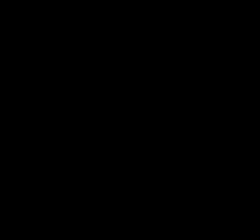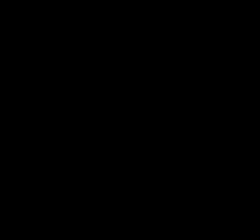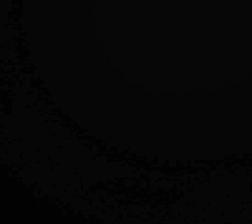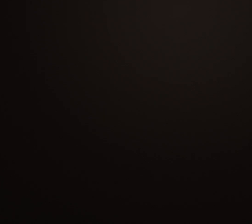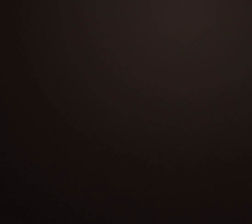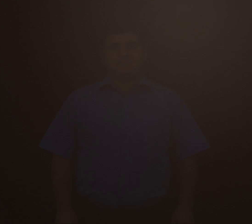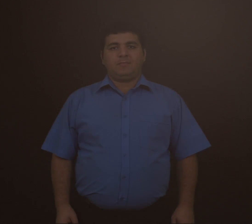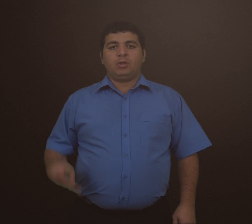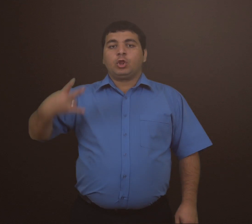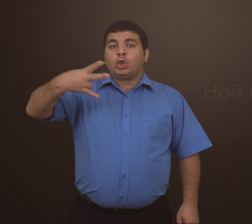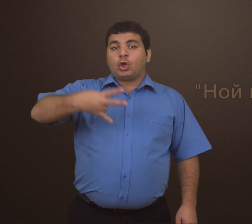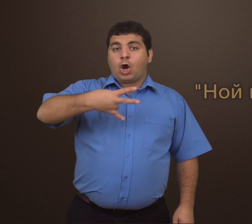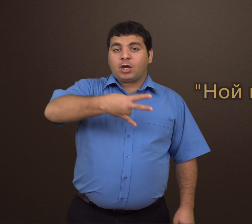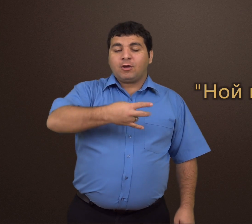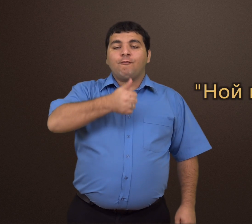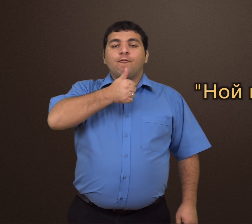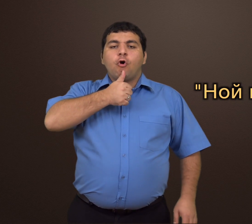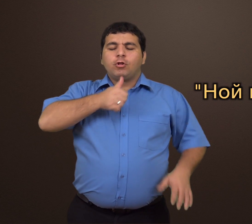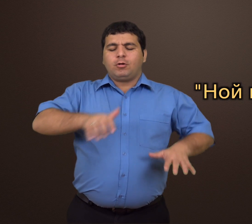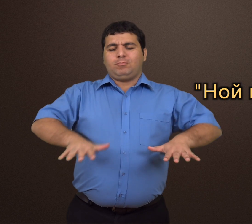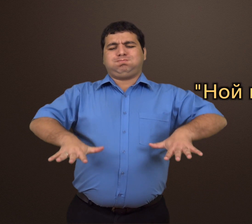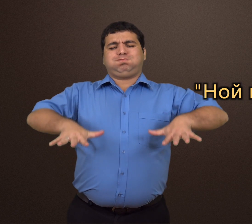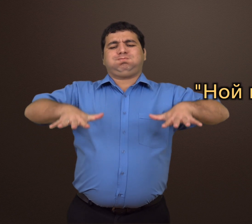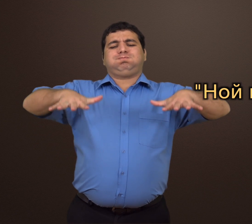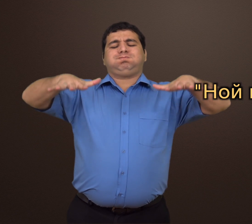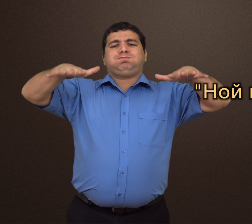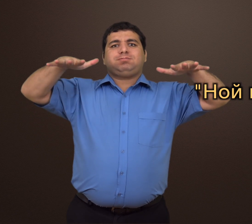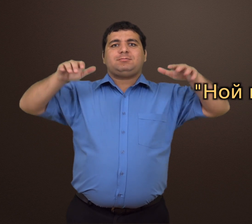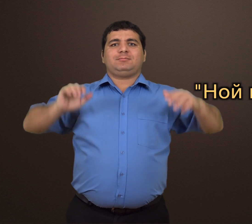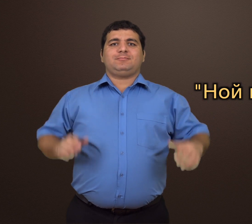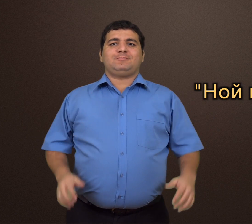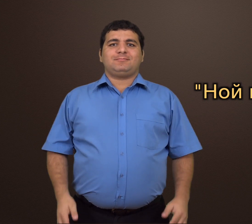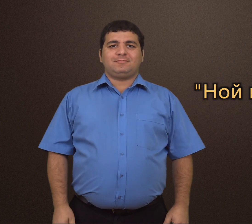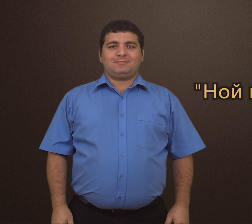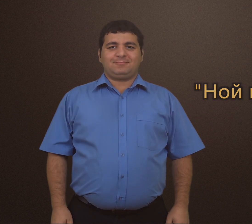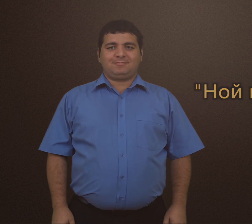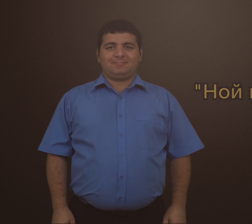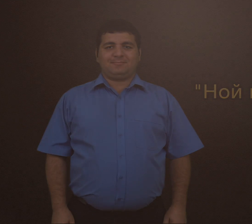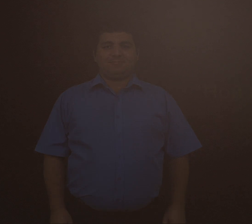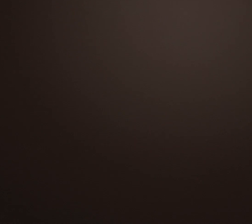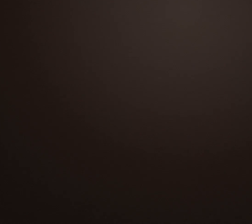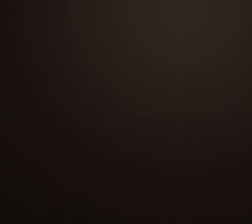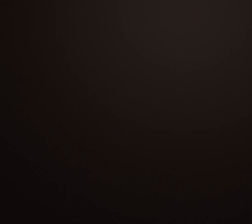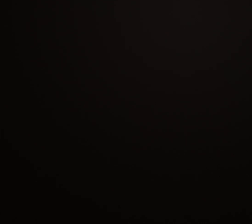Noah and the flood